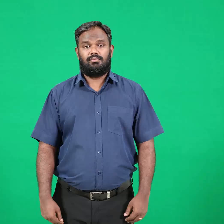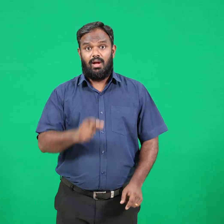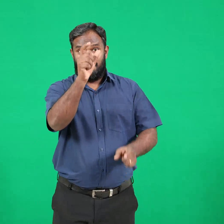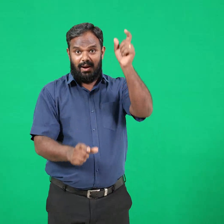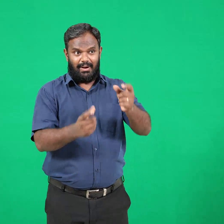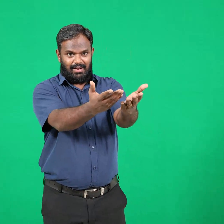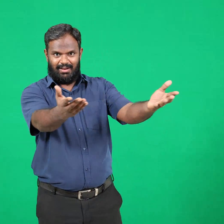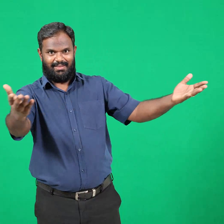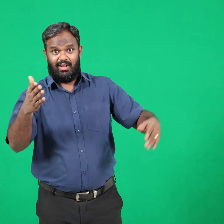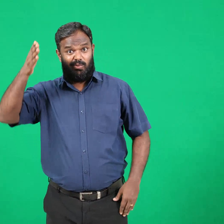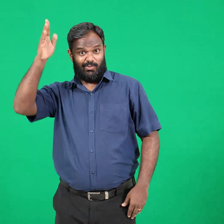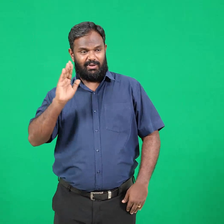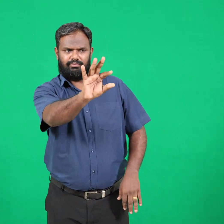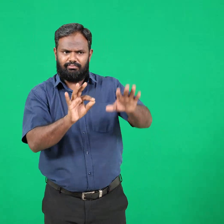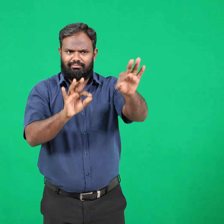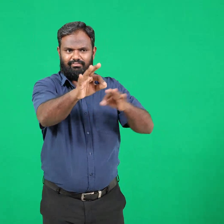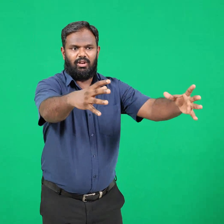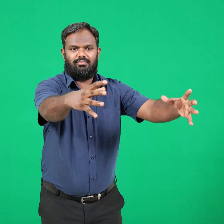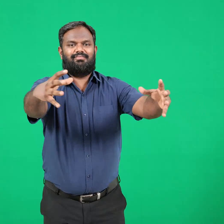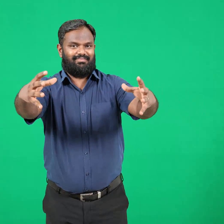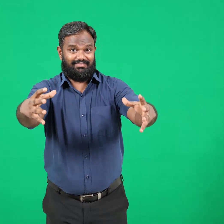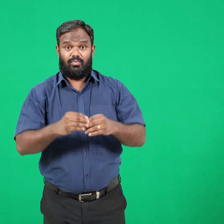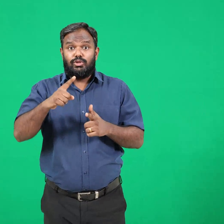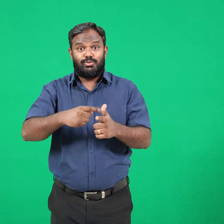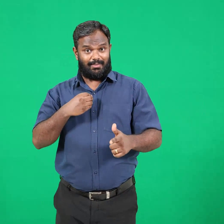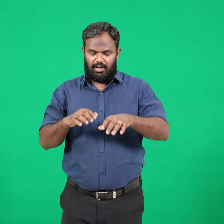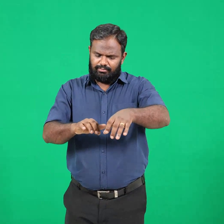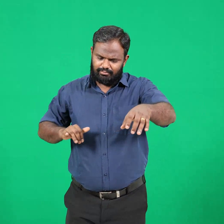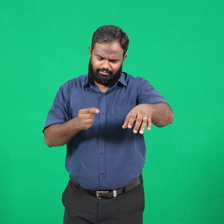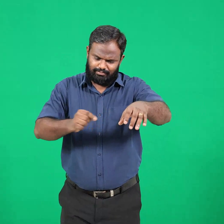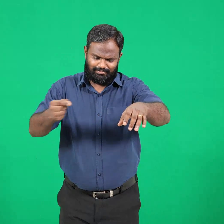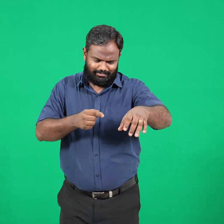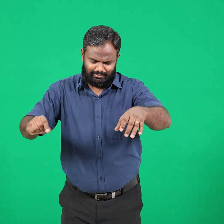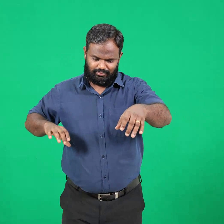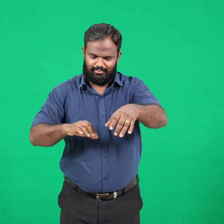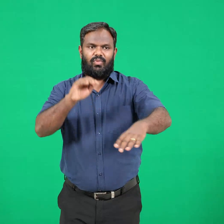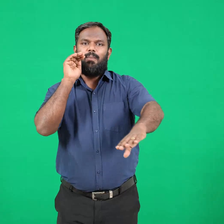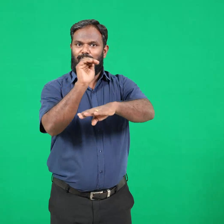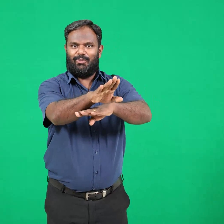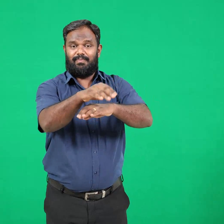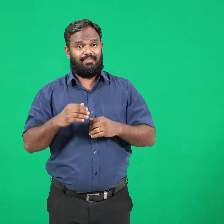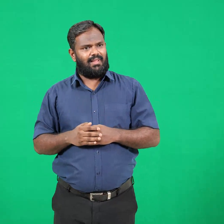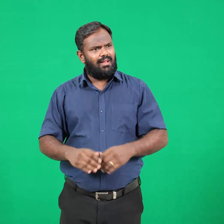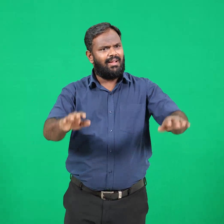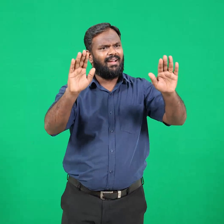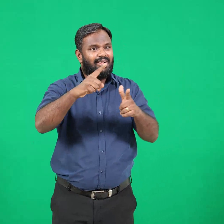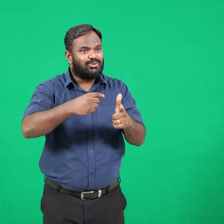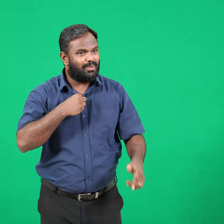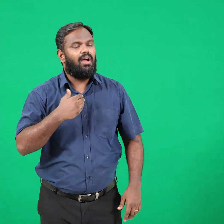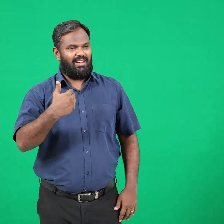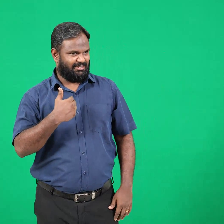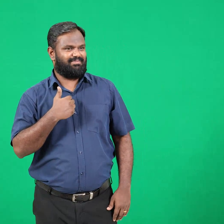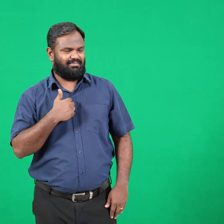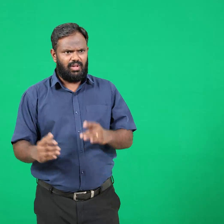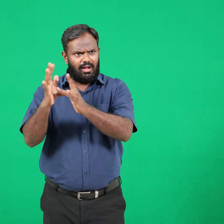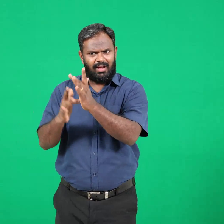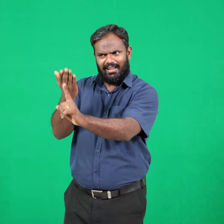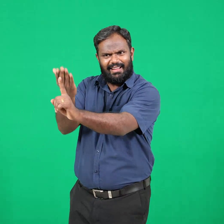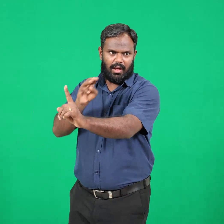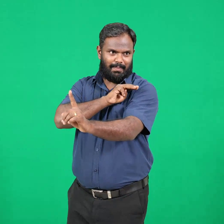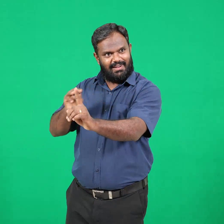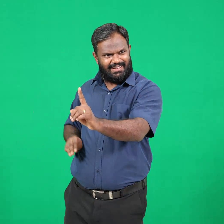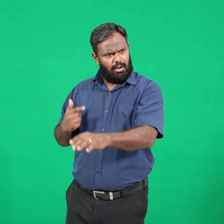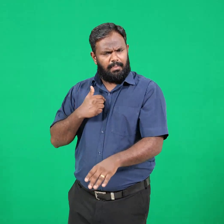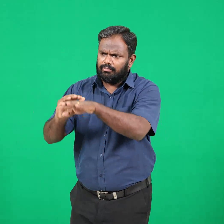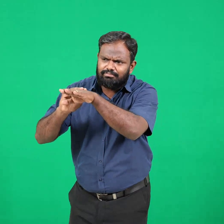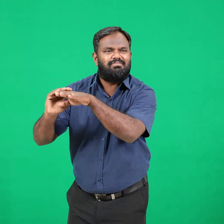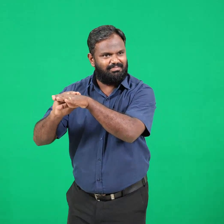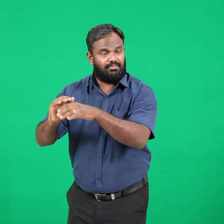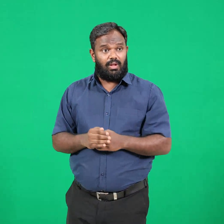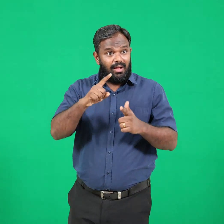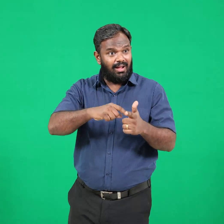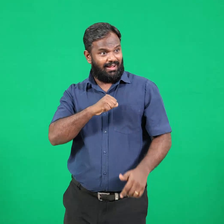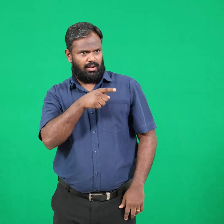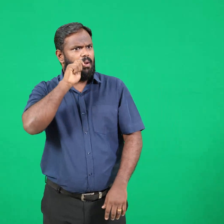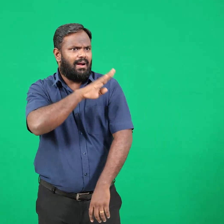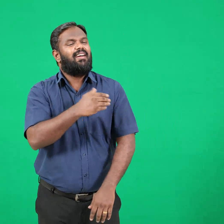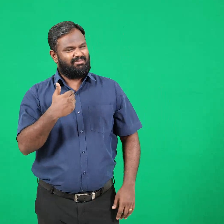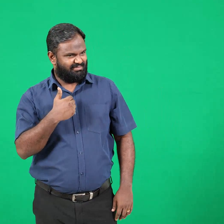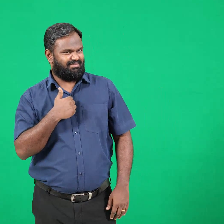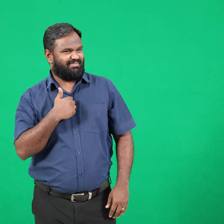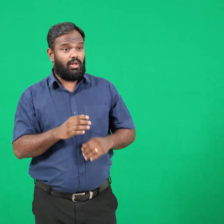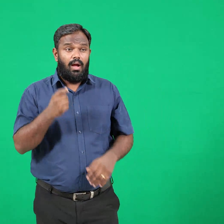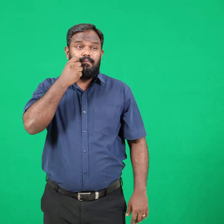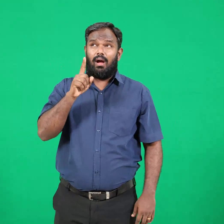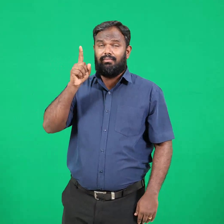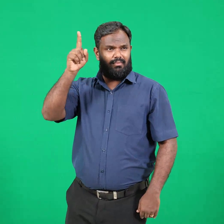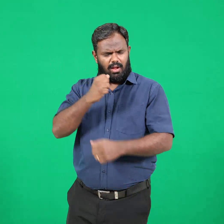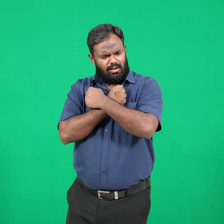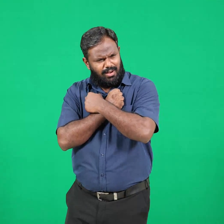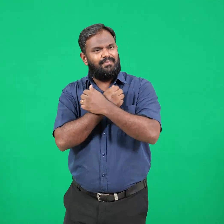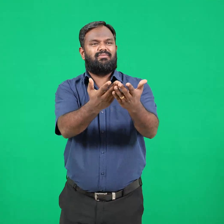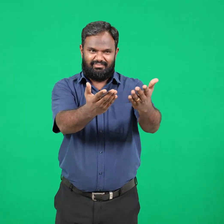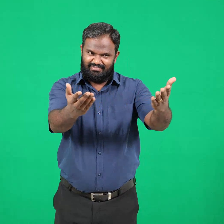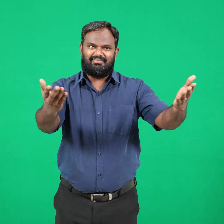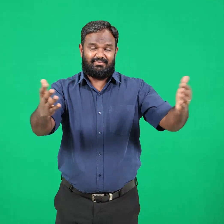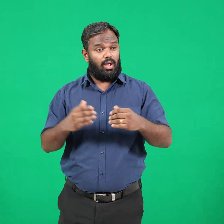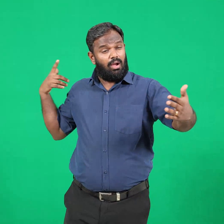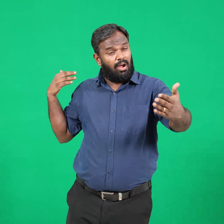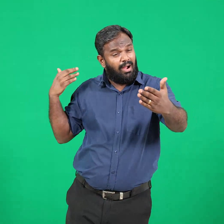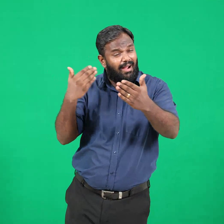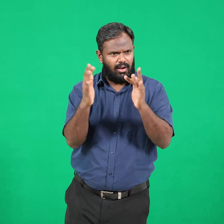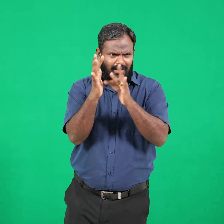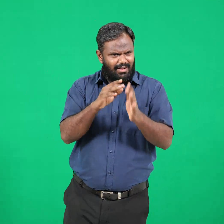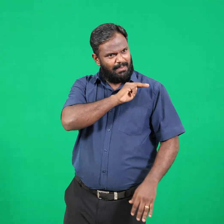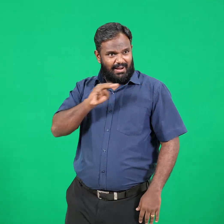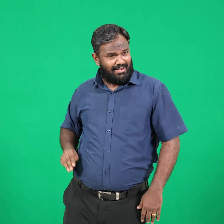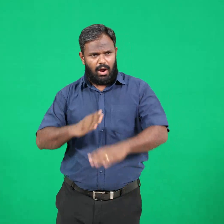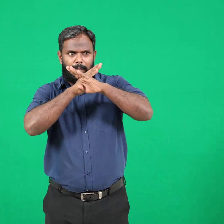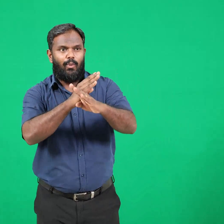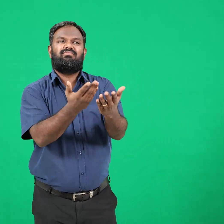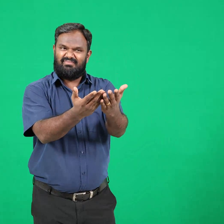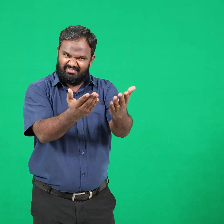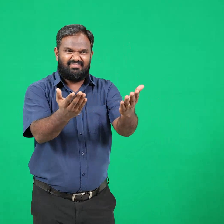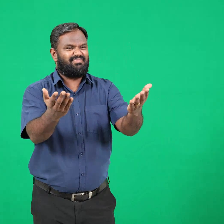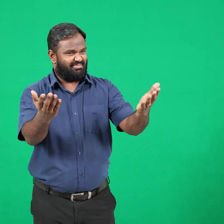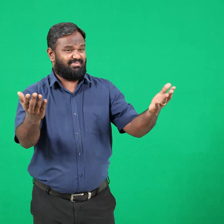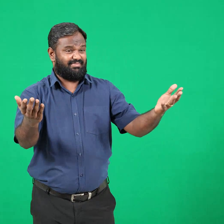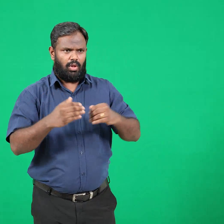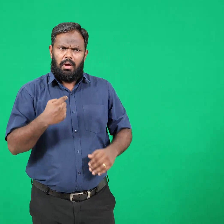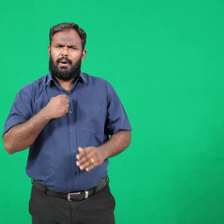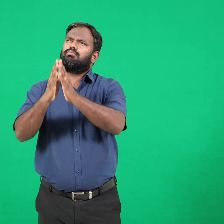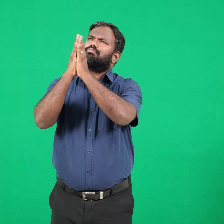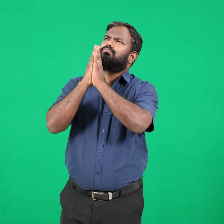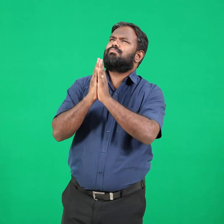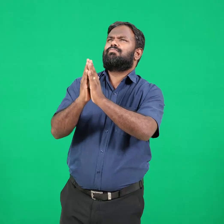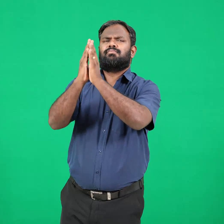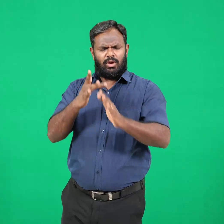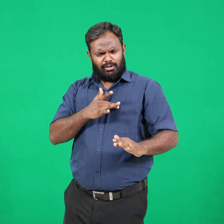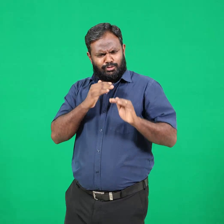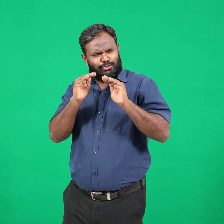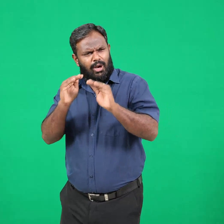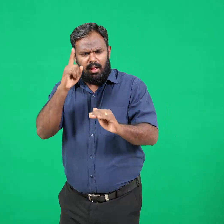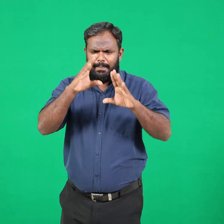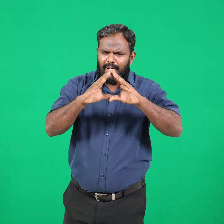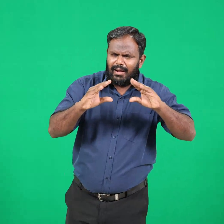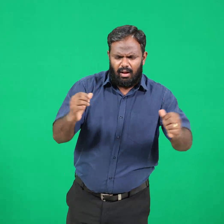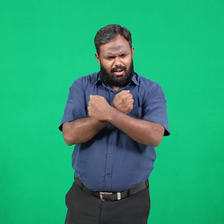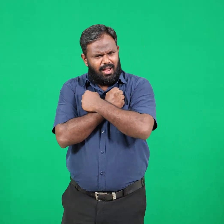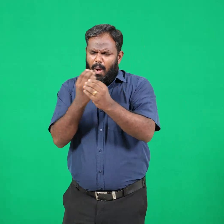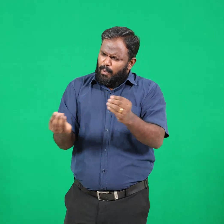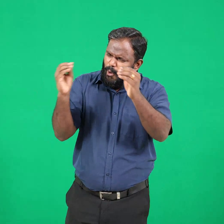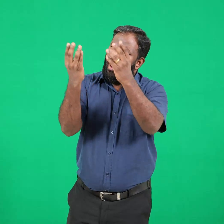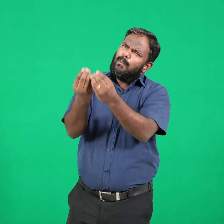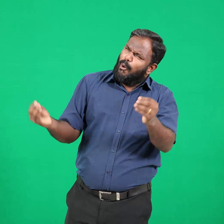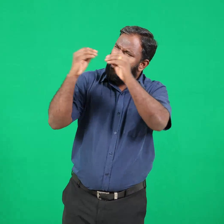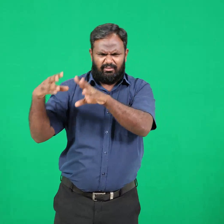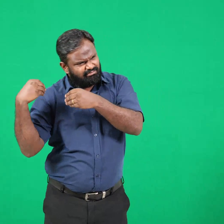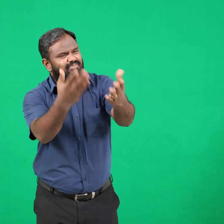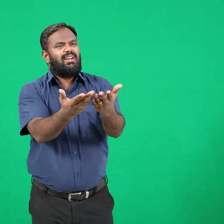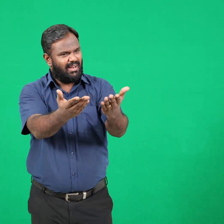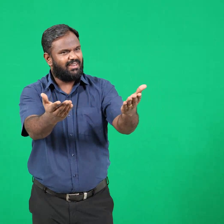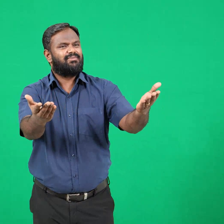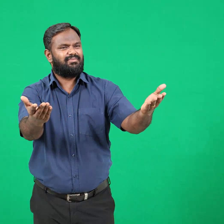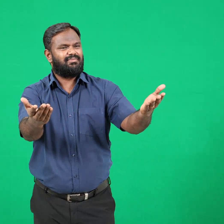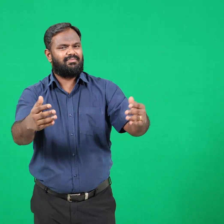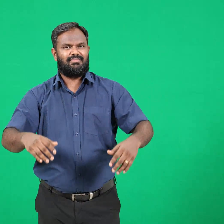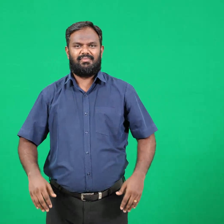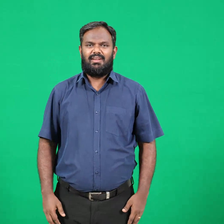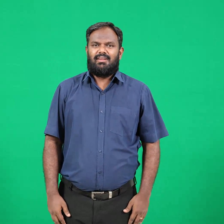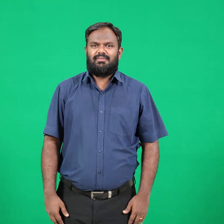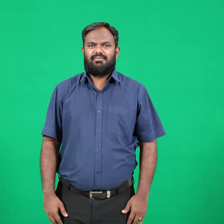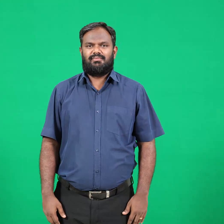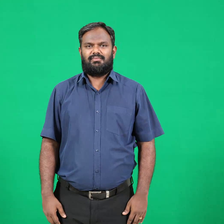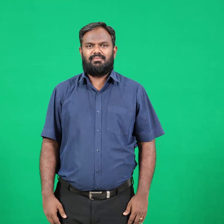Jude, a servant of Jesus Christ and a brother of James, To those who are called, loved by God the Father, and kept in Jesus Christ: Mercy, peace, and love be multiplied to you.